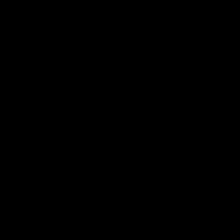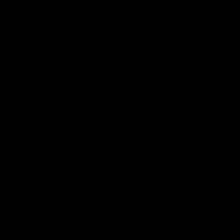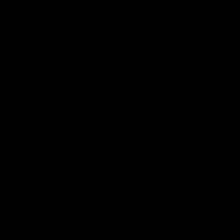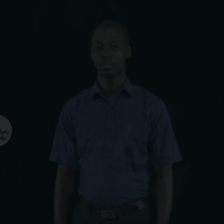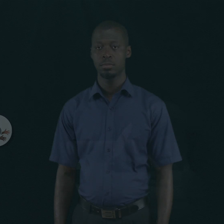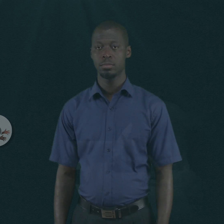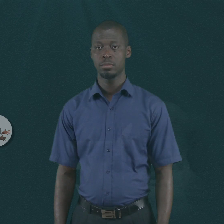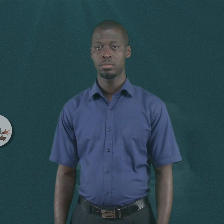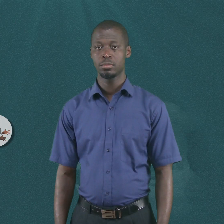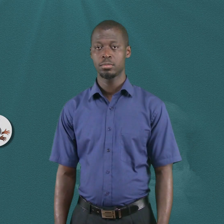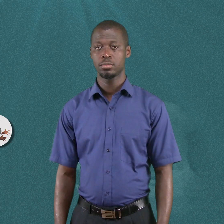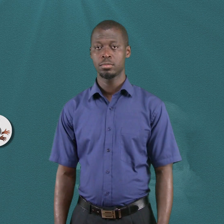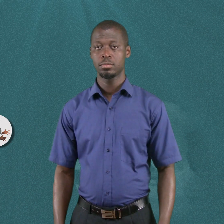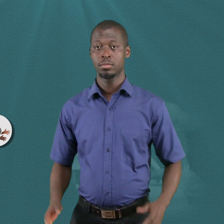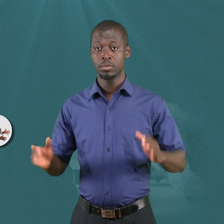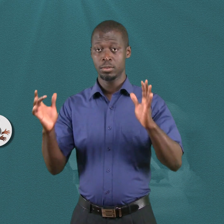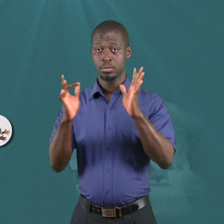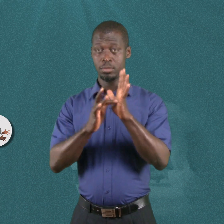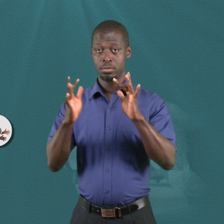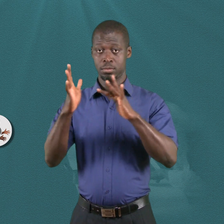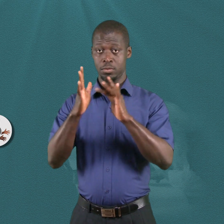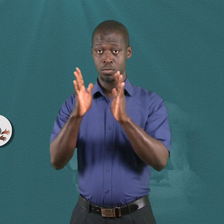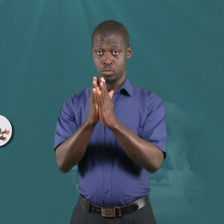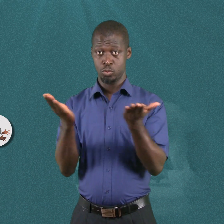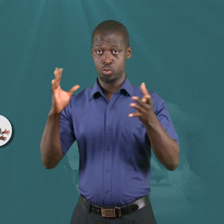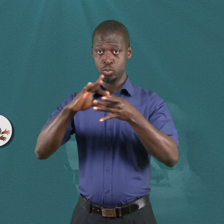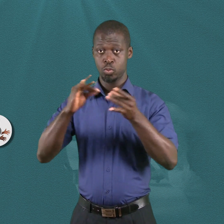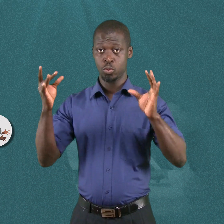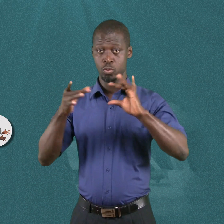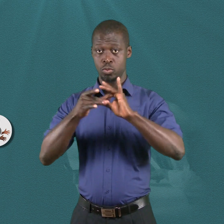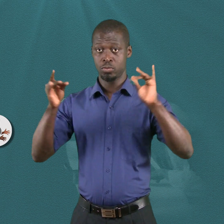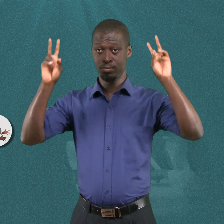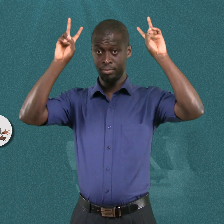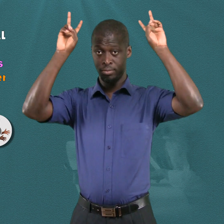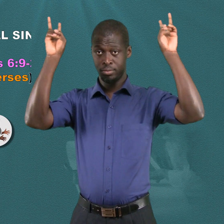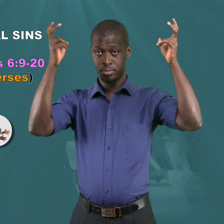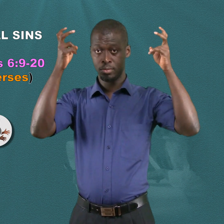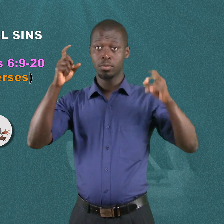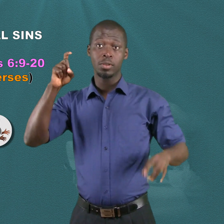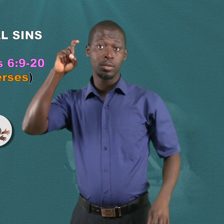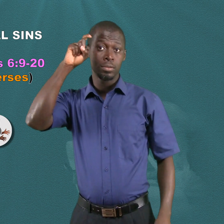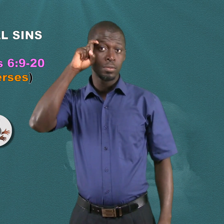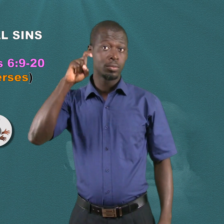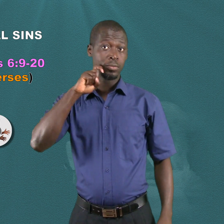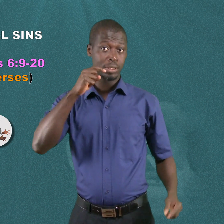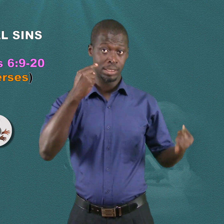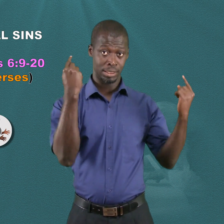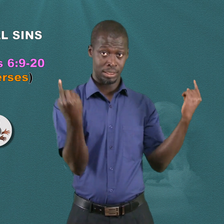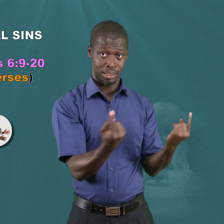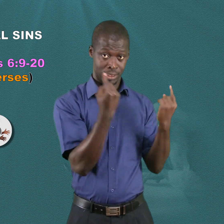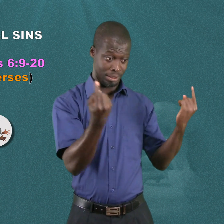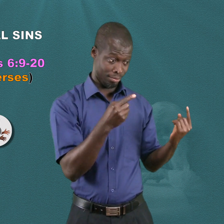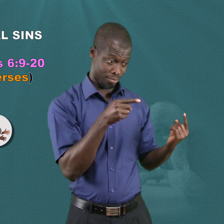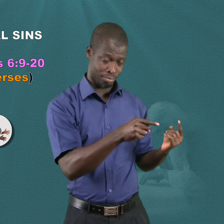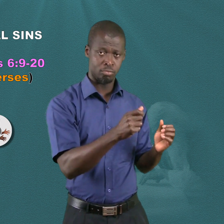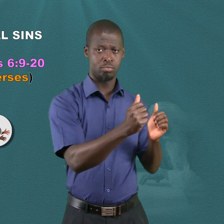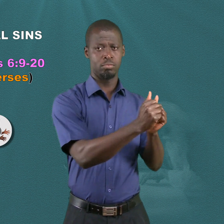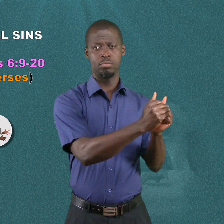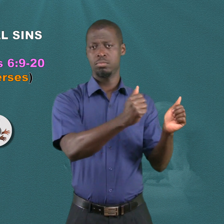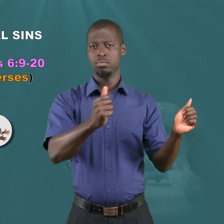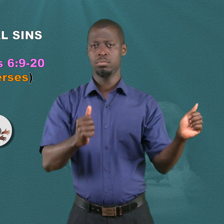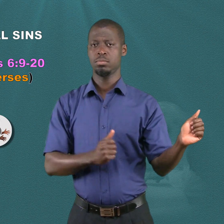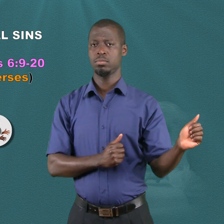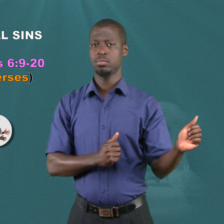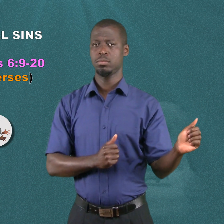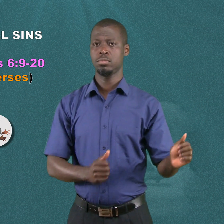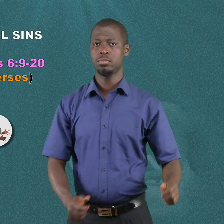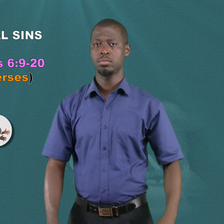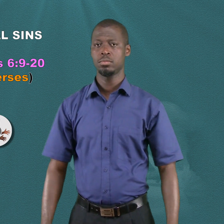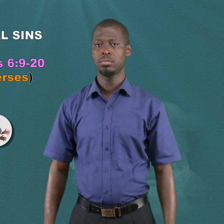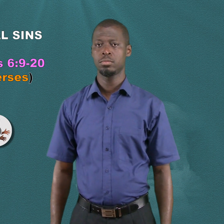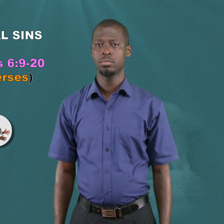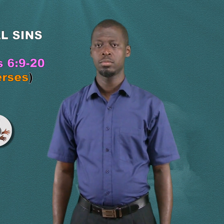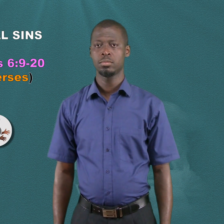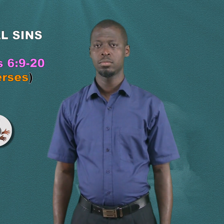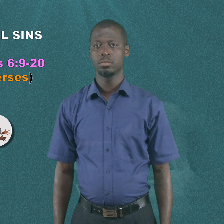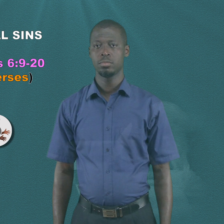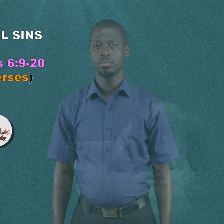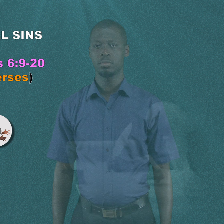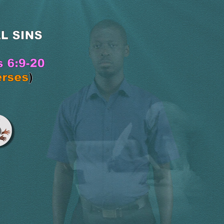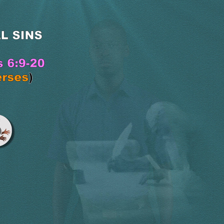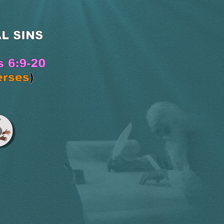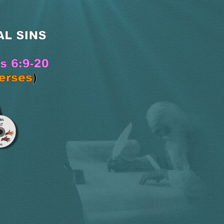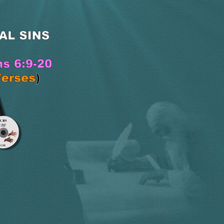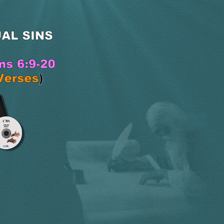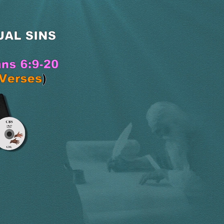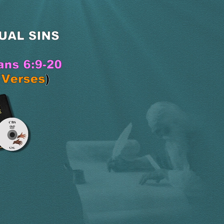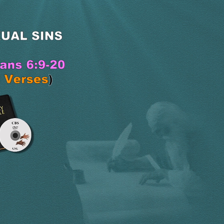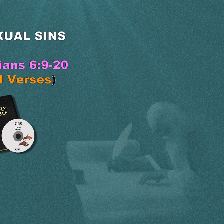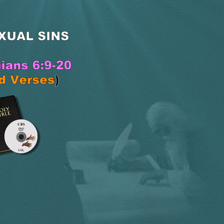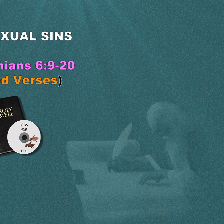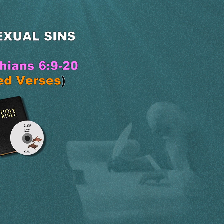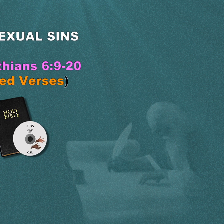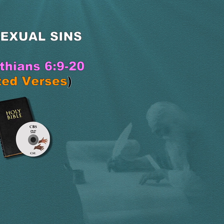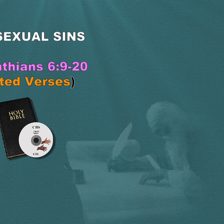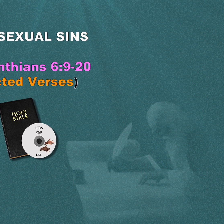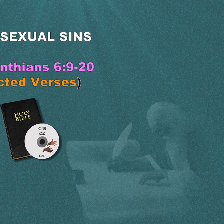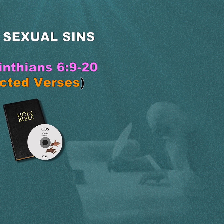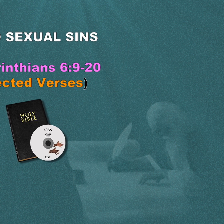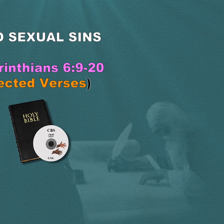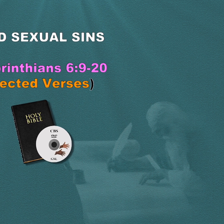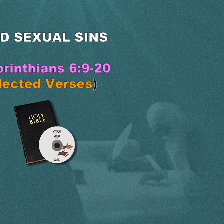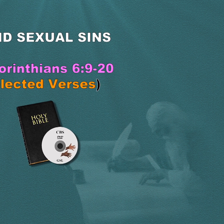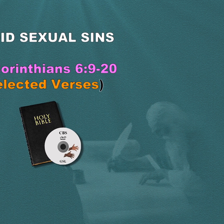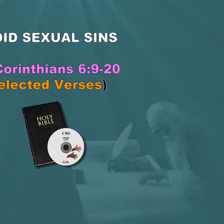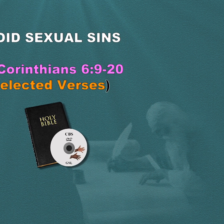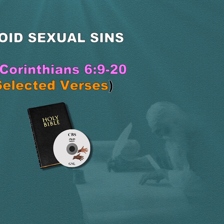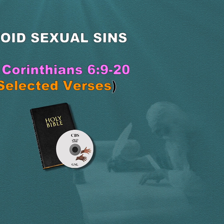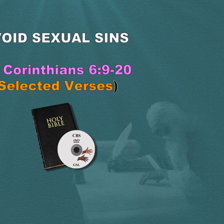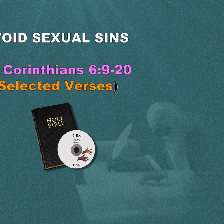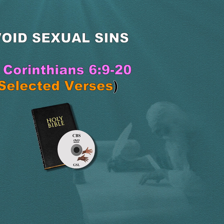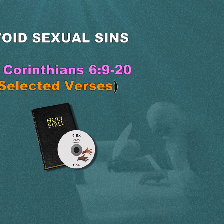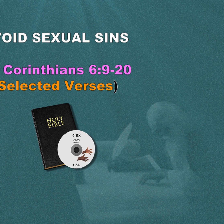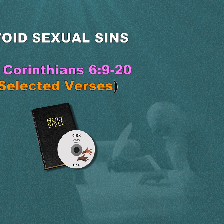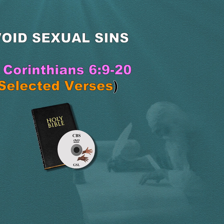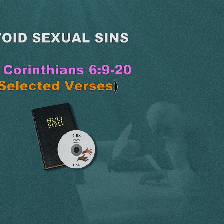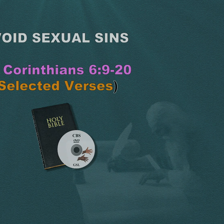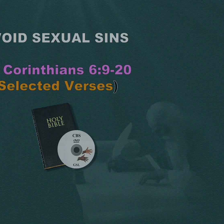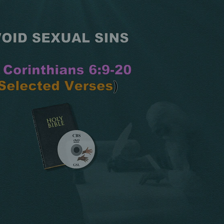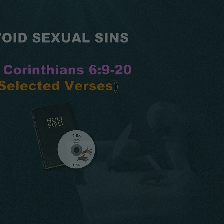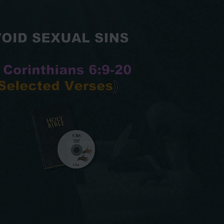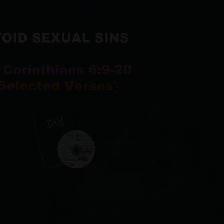Avoid sexual sins